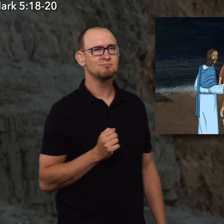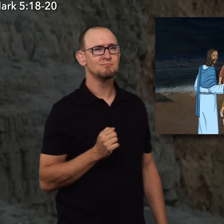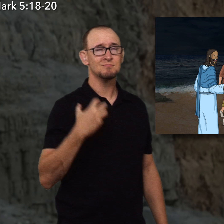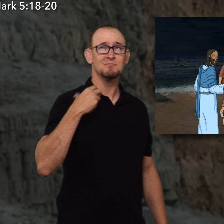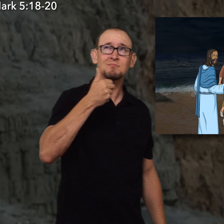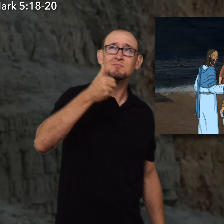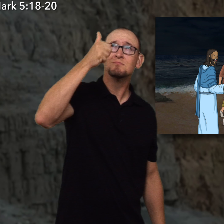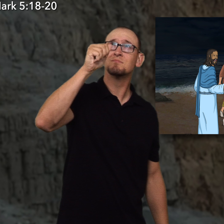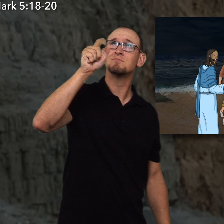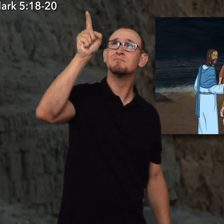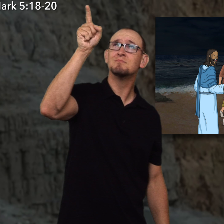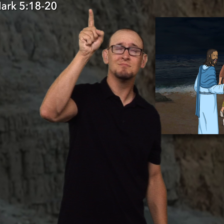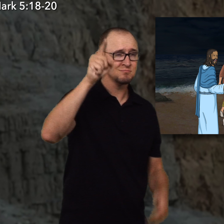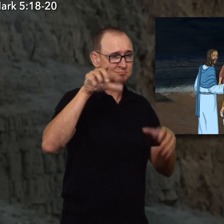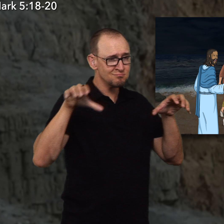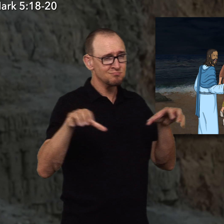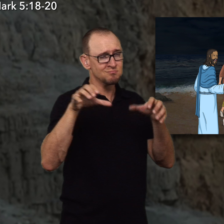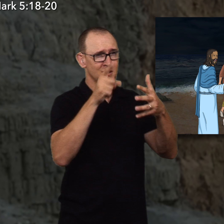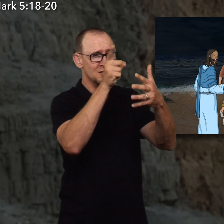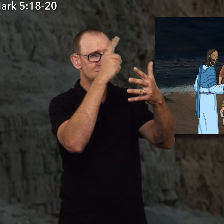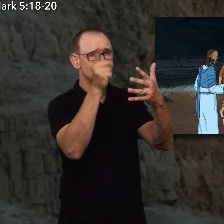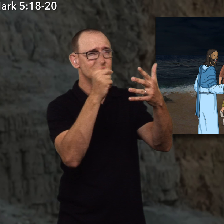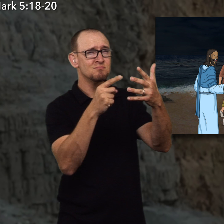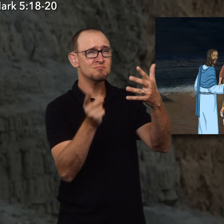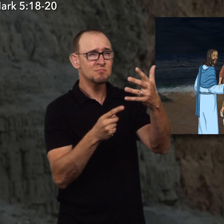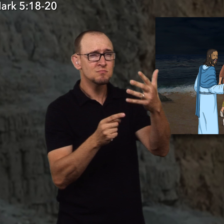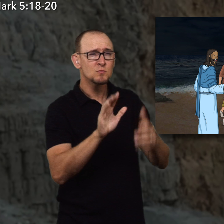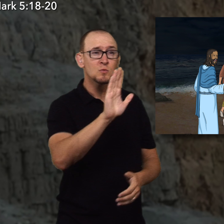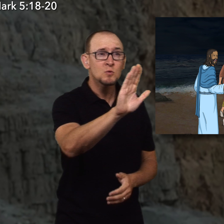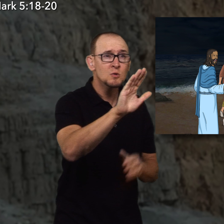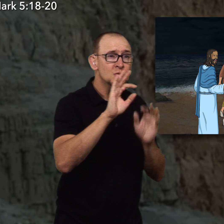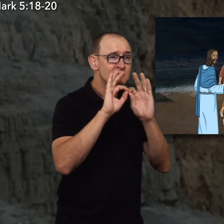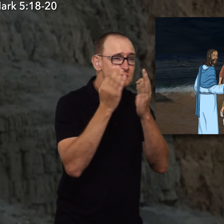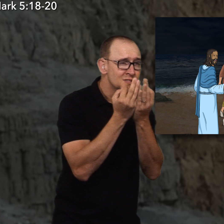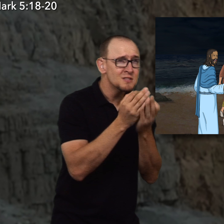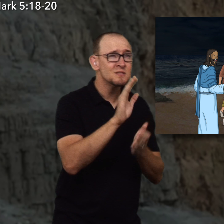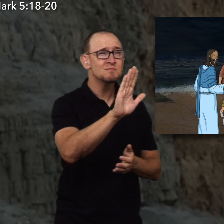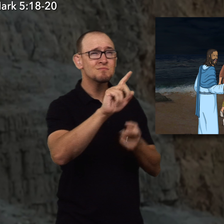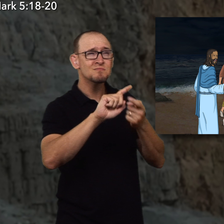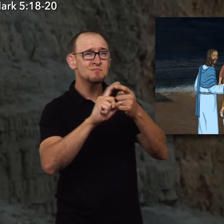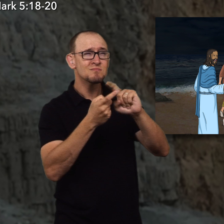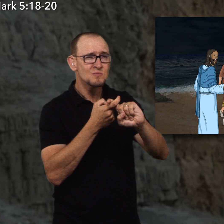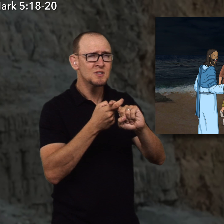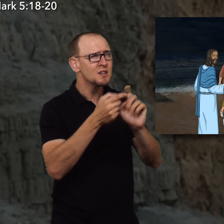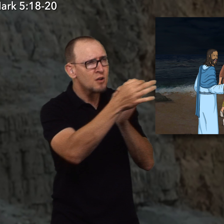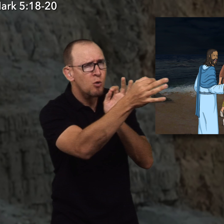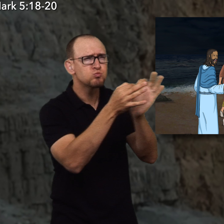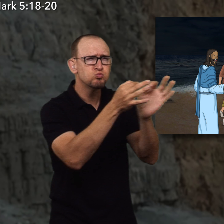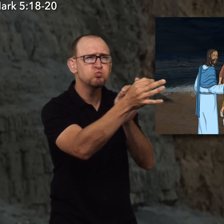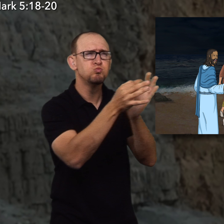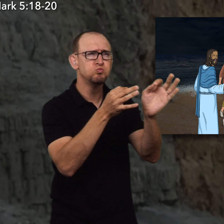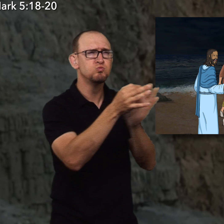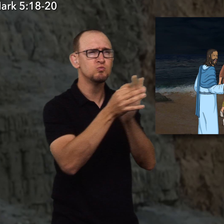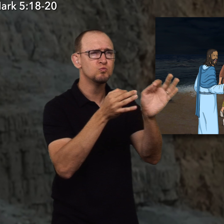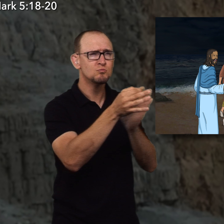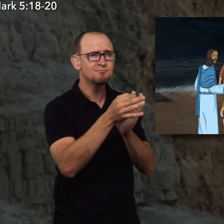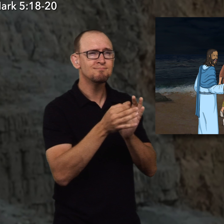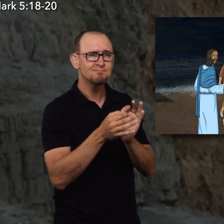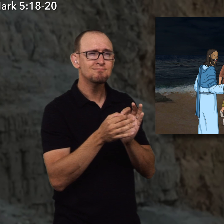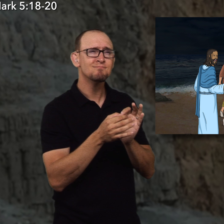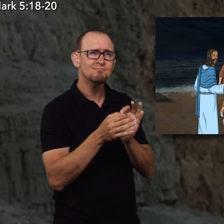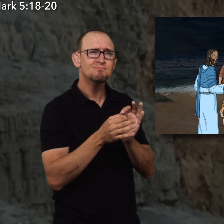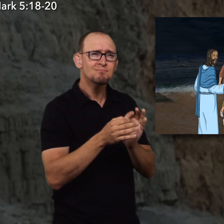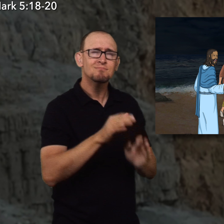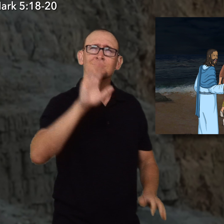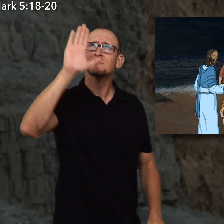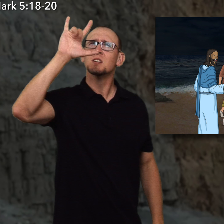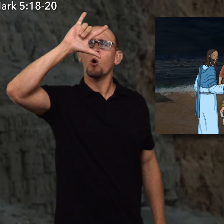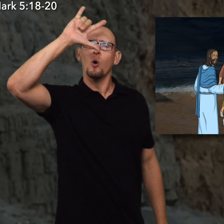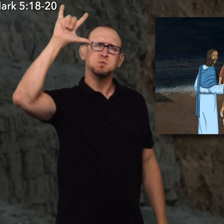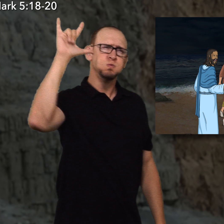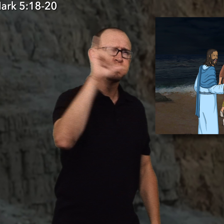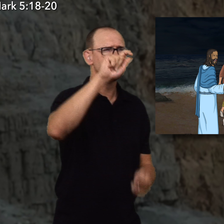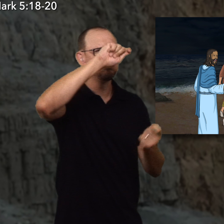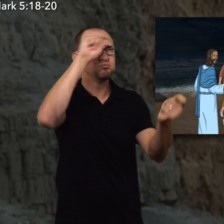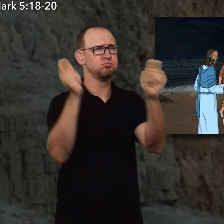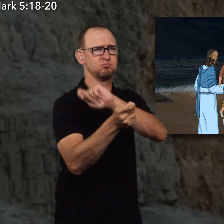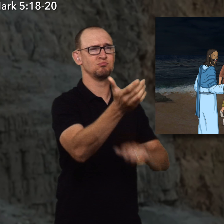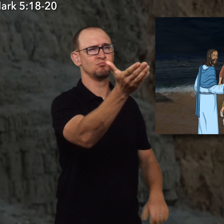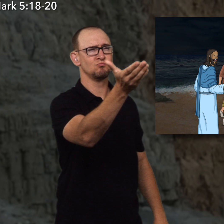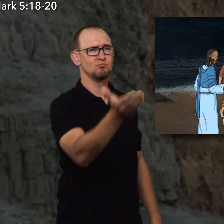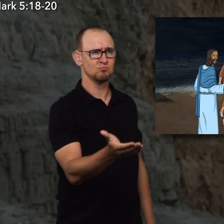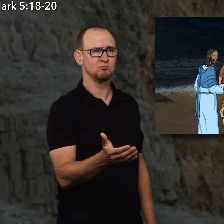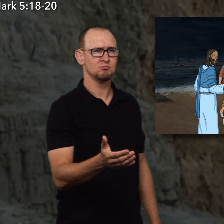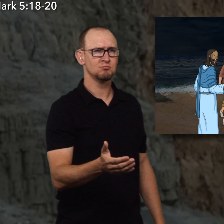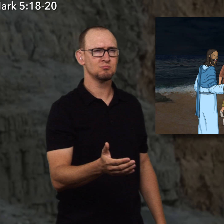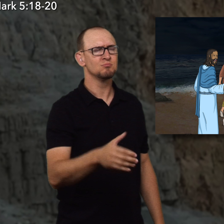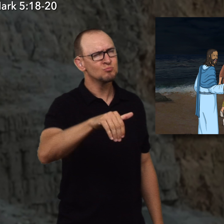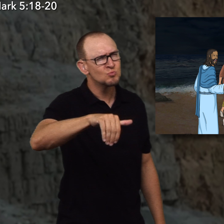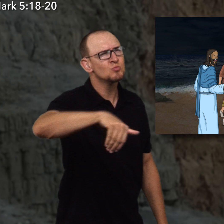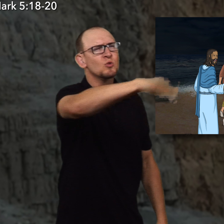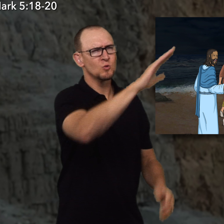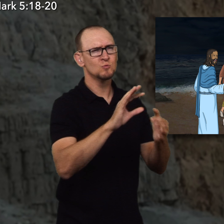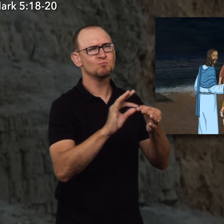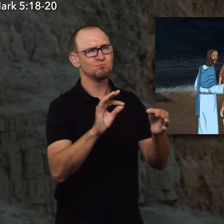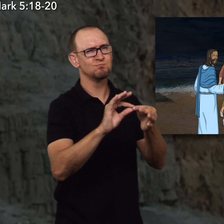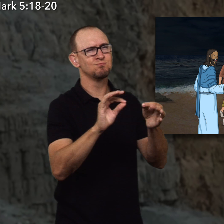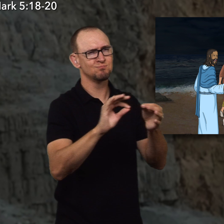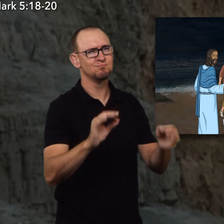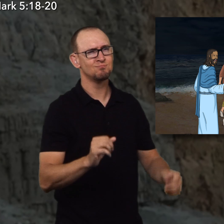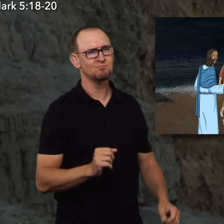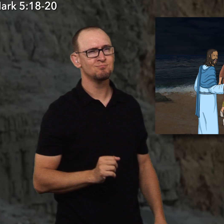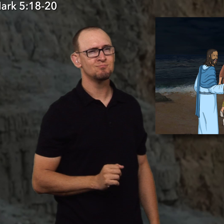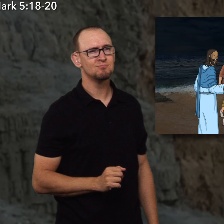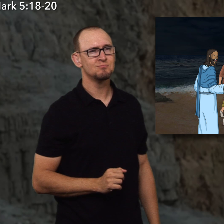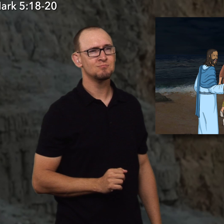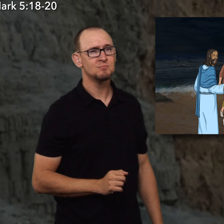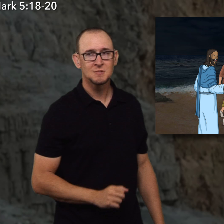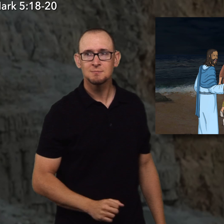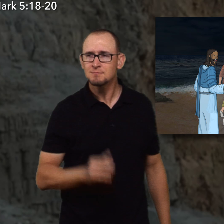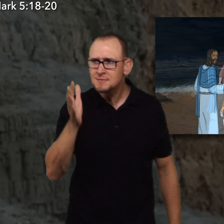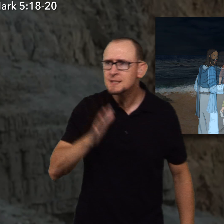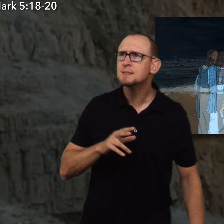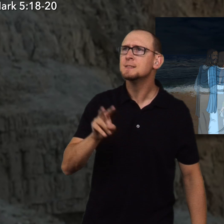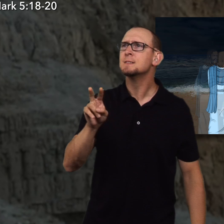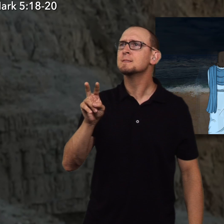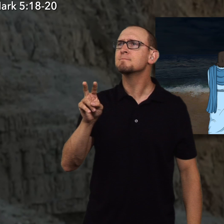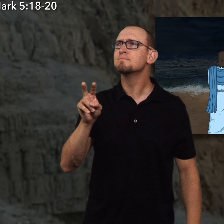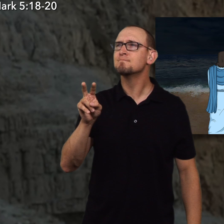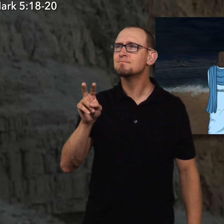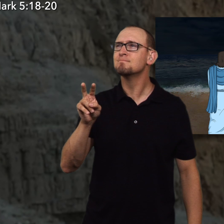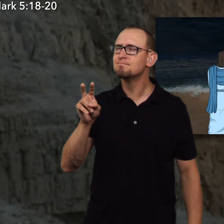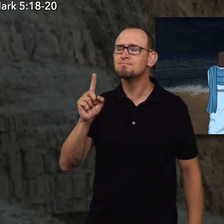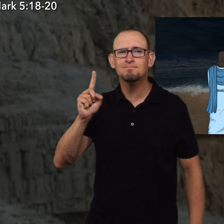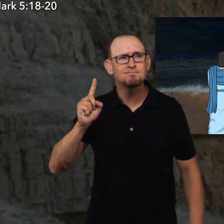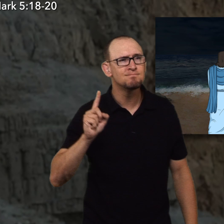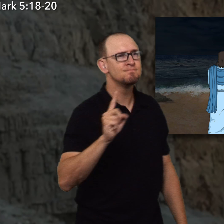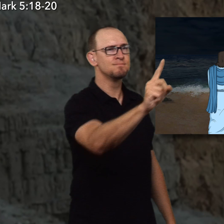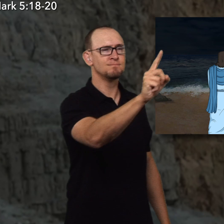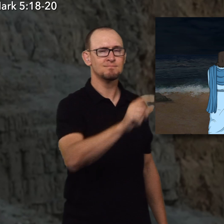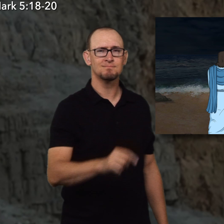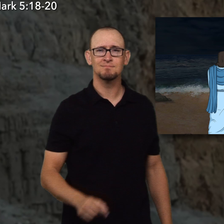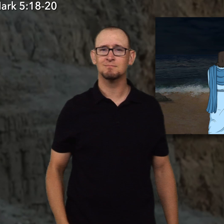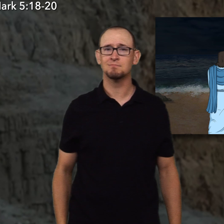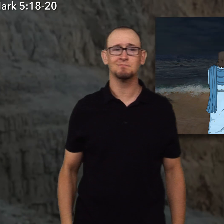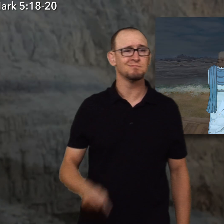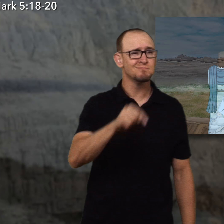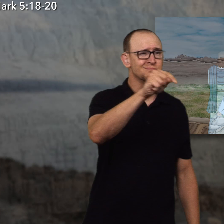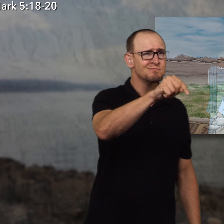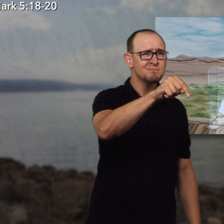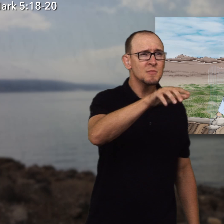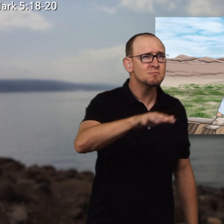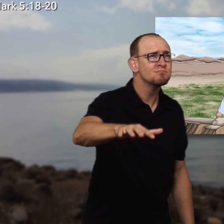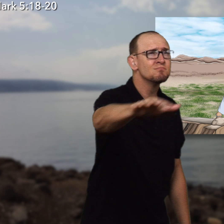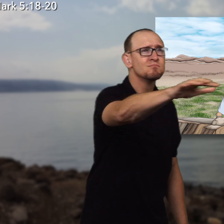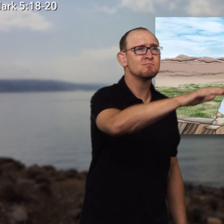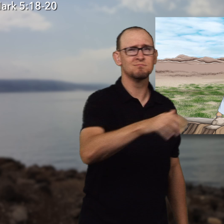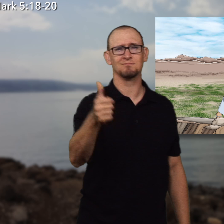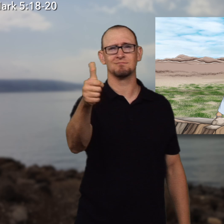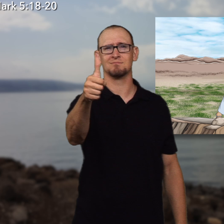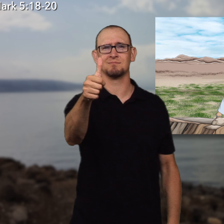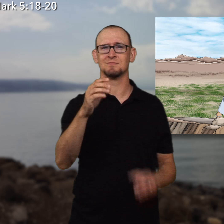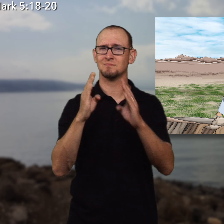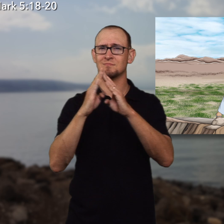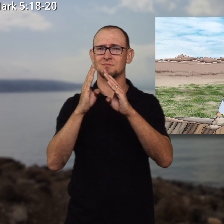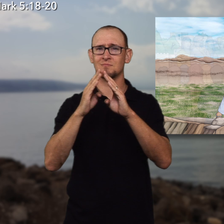“Go home to your own people,” He said, “and tell them how much the Lord has done for you, and what mercy He has shown you.”